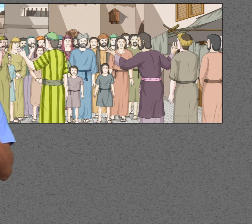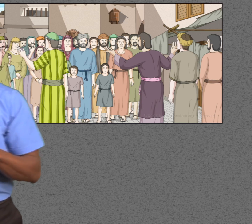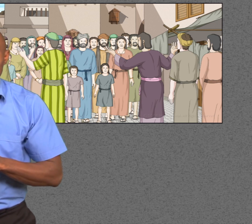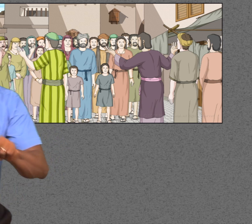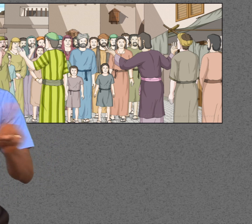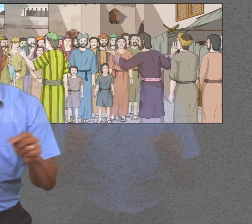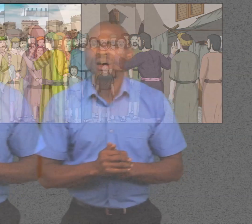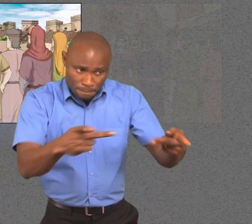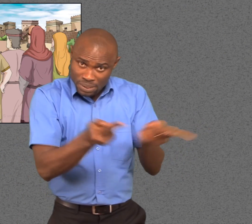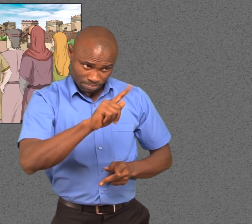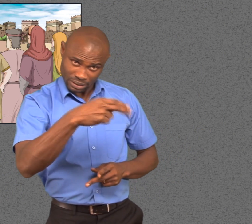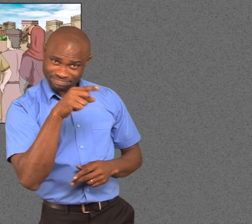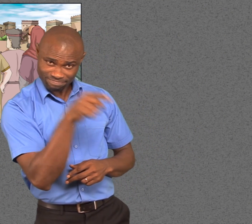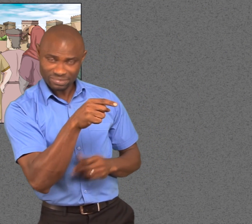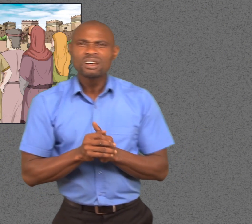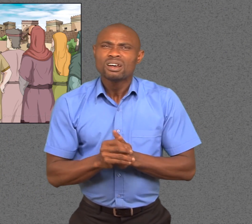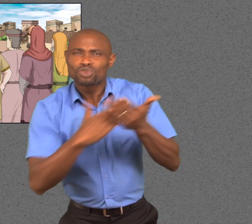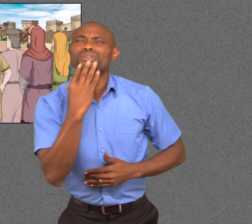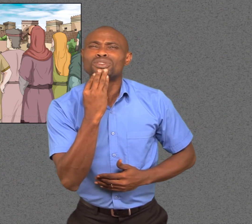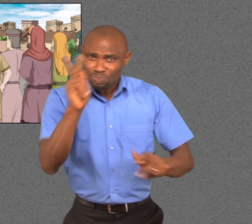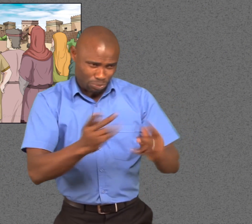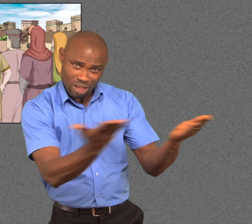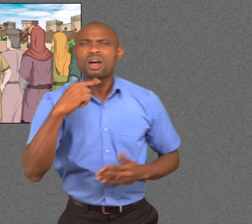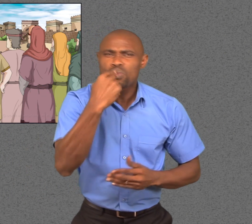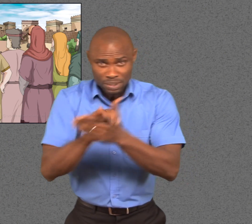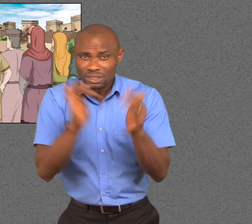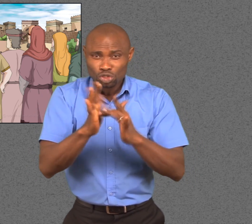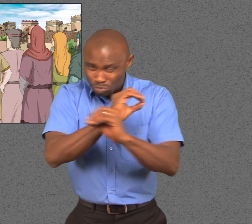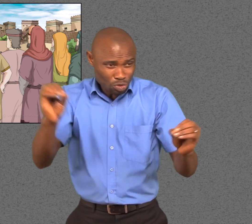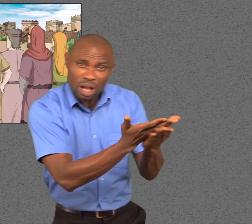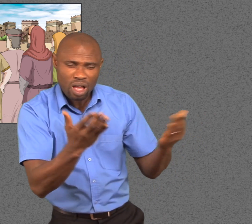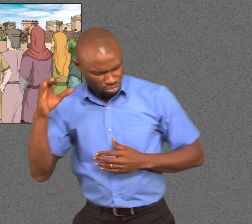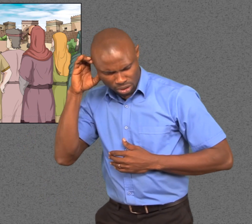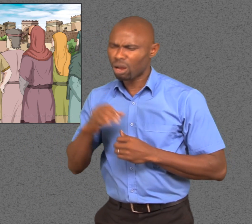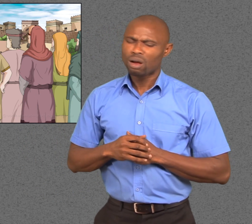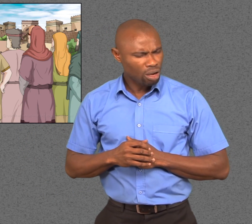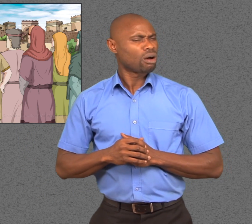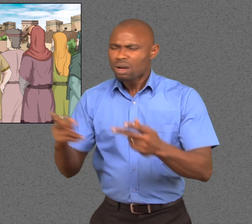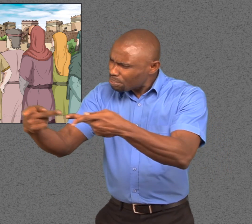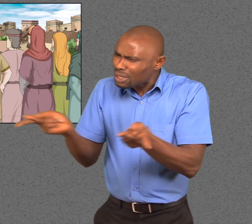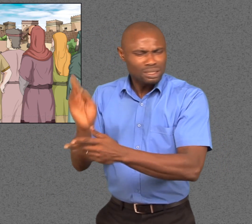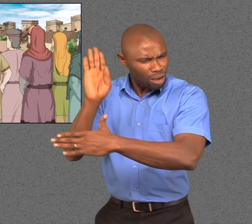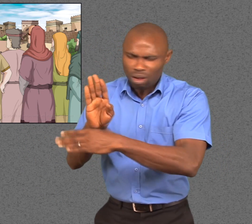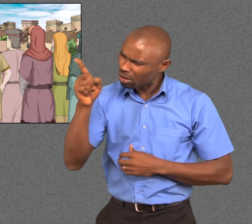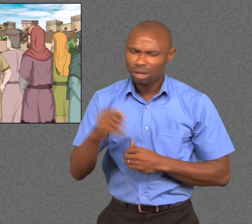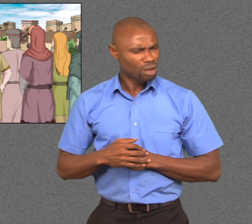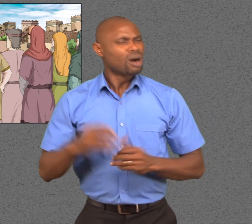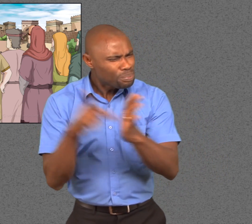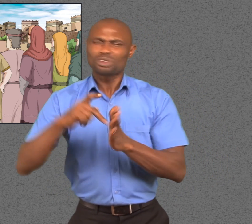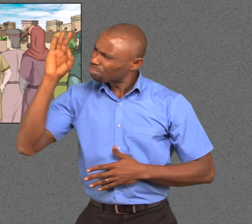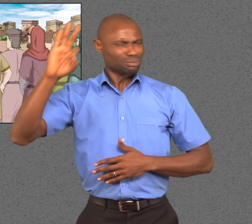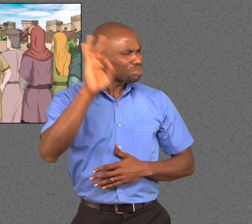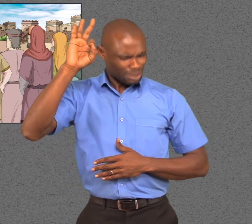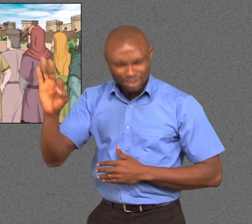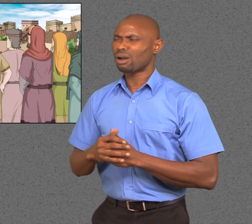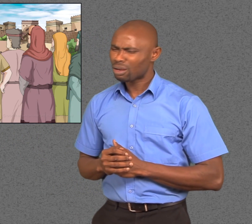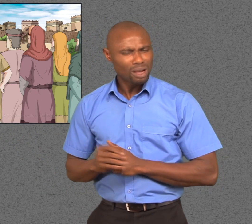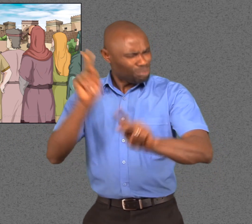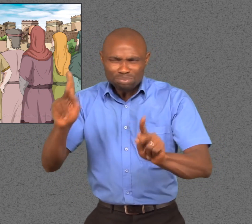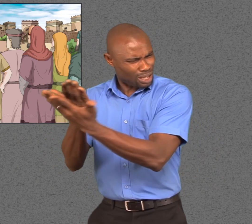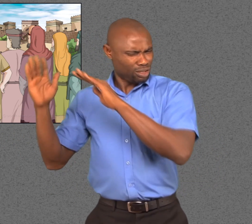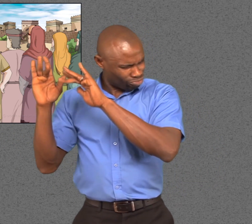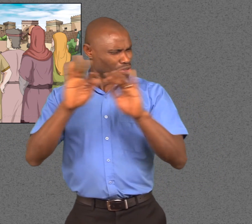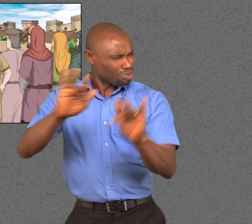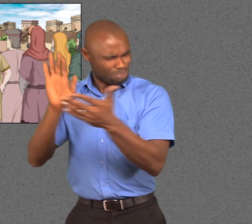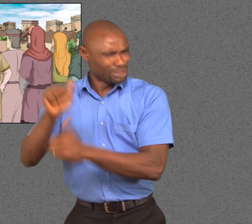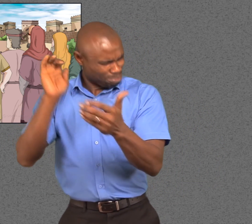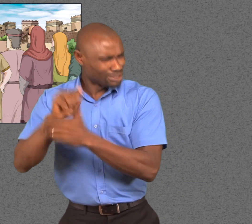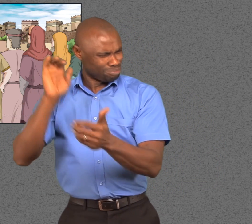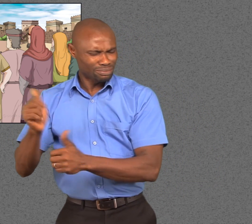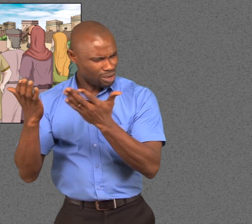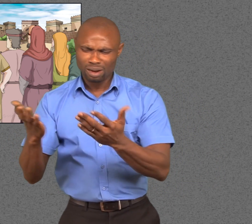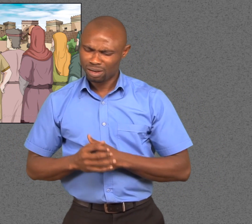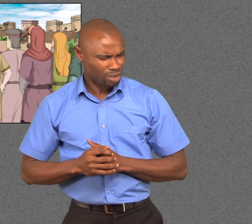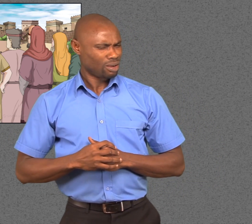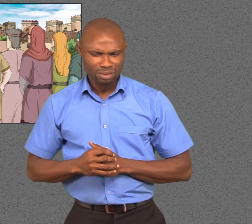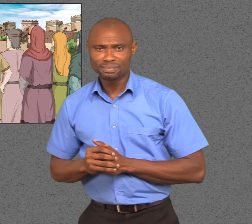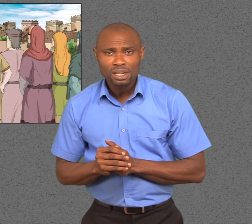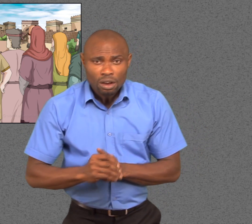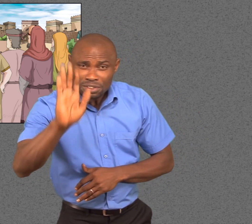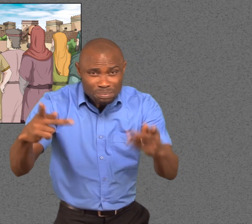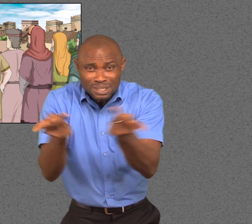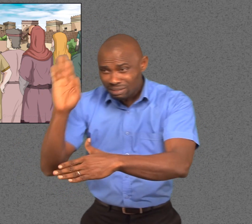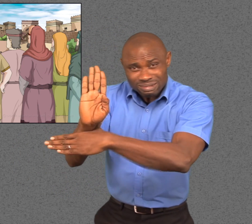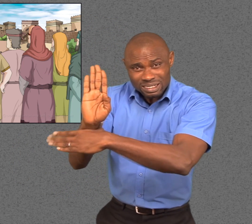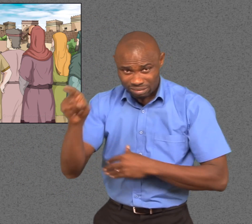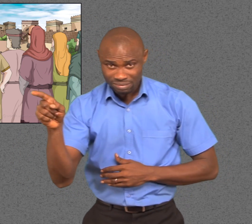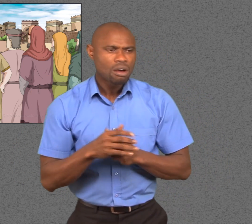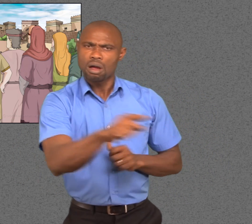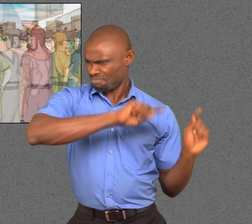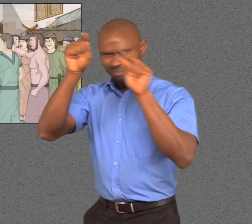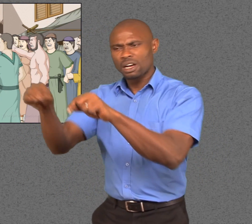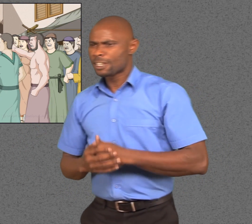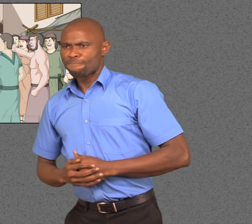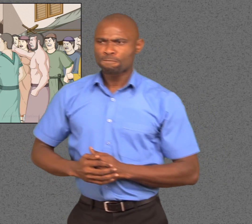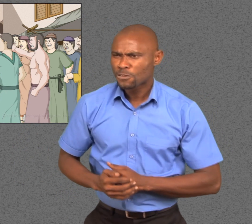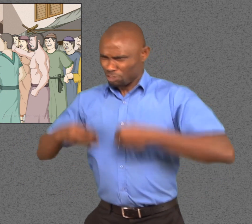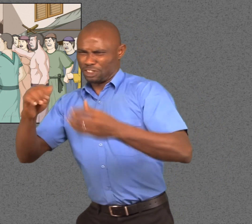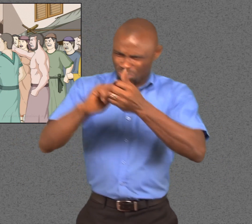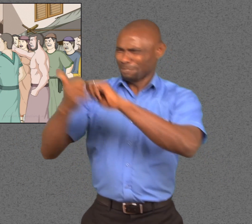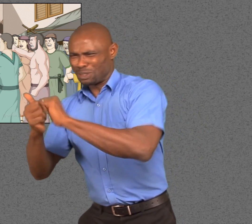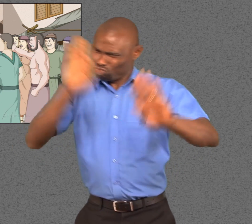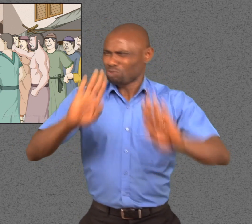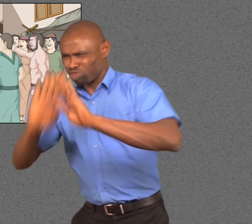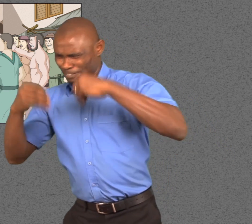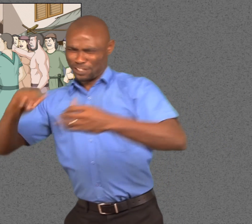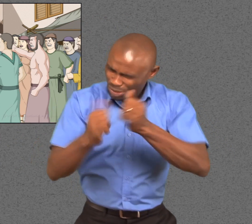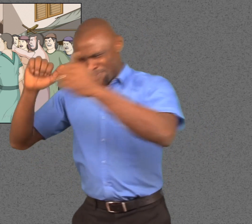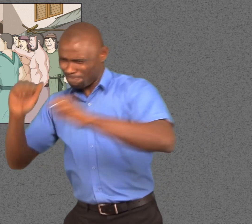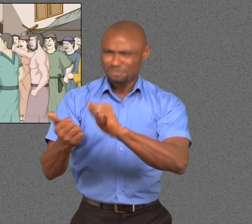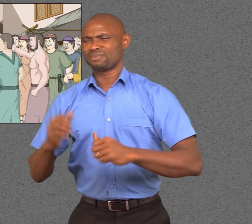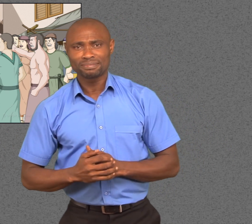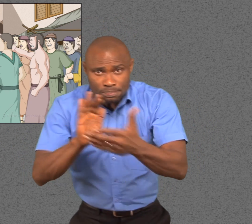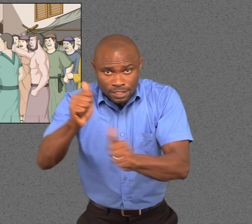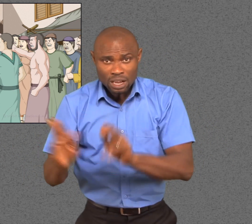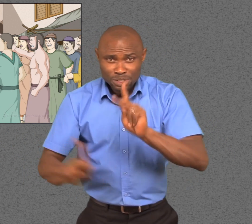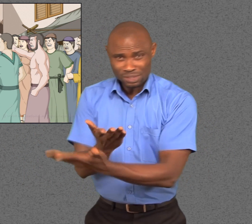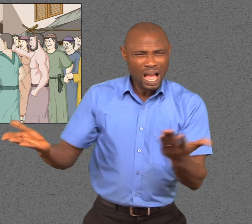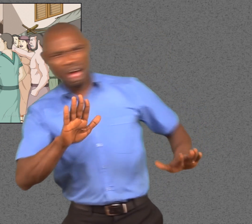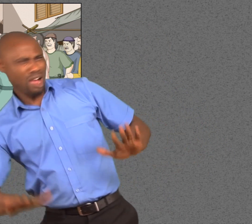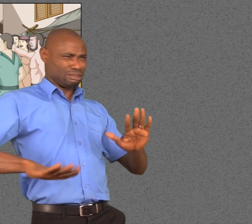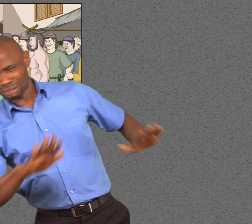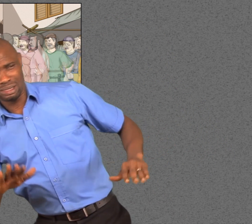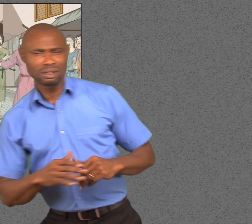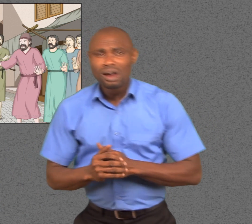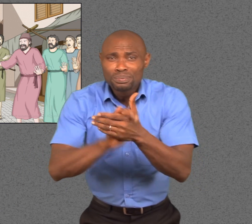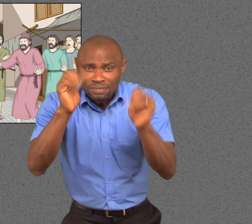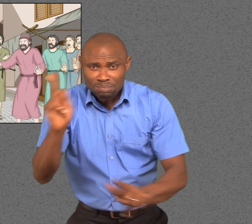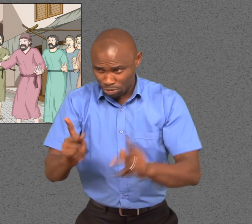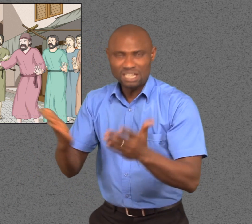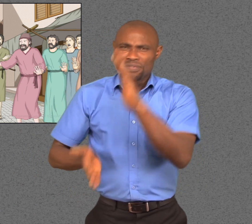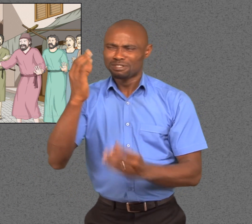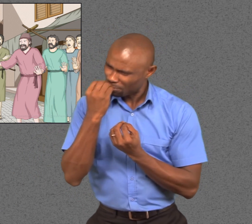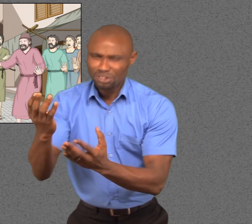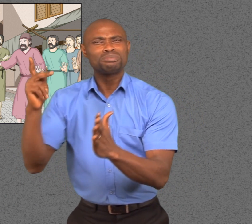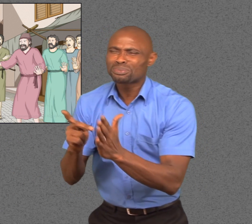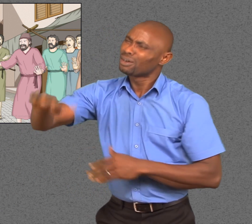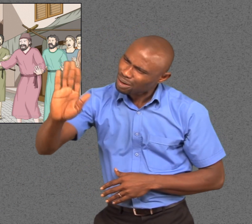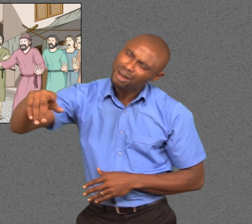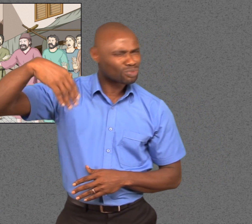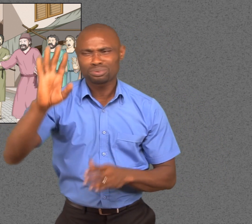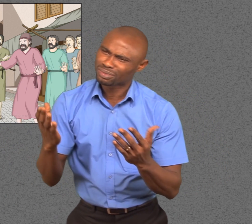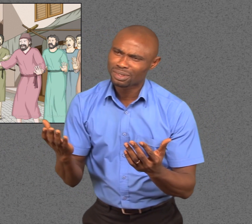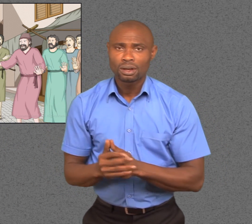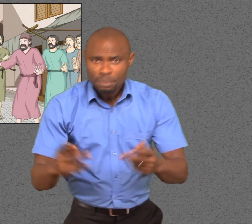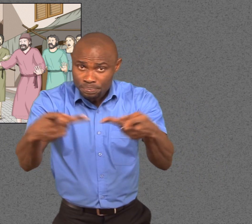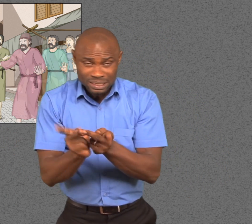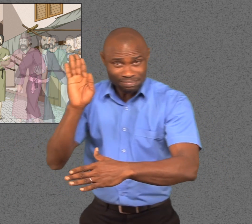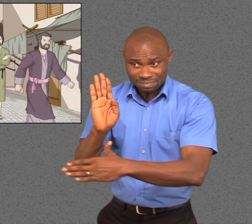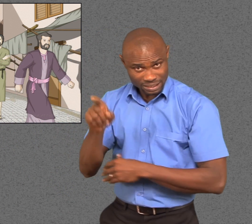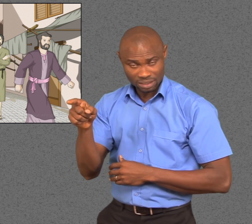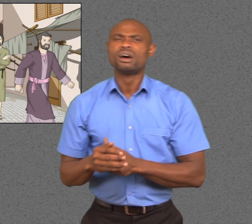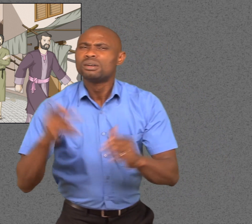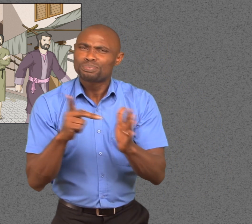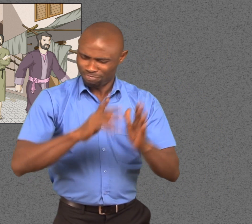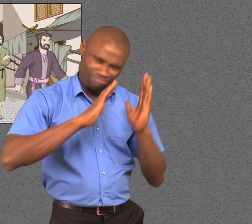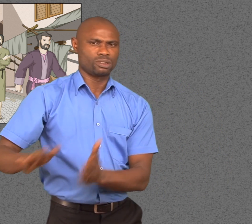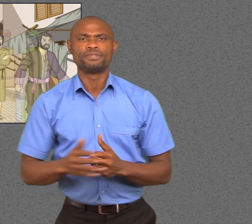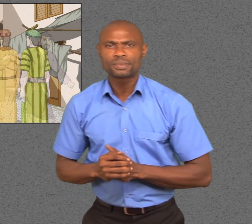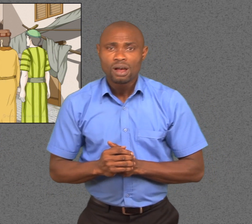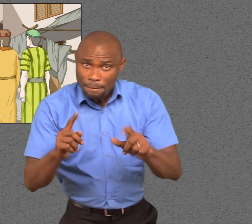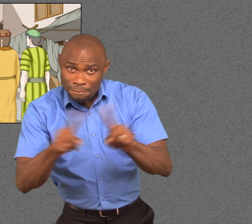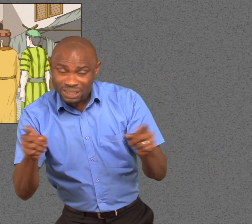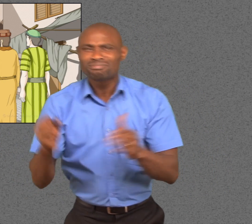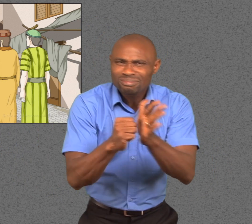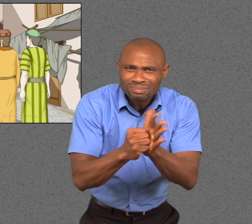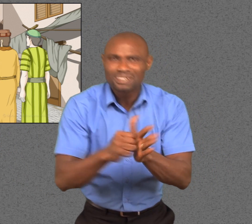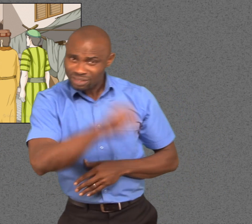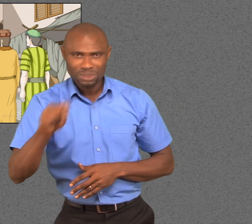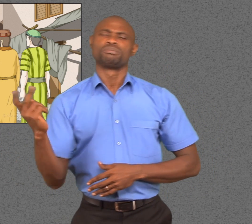But when the Jews from Thessalonica learned that Paul was also proclaiming the word of God in Berea, they went there themselves to incite and agitate the crowds.